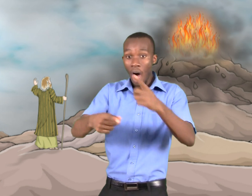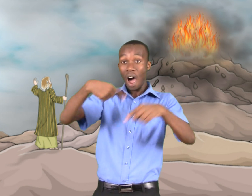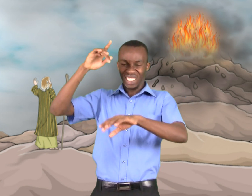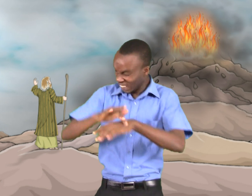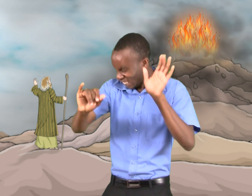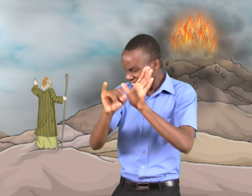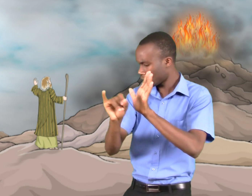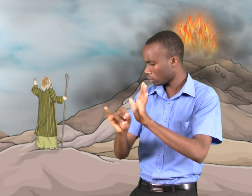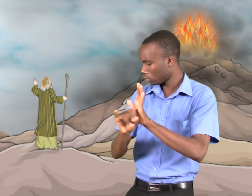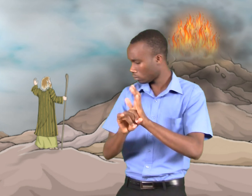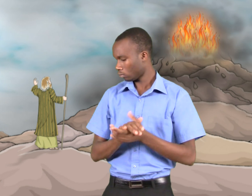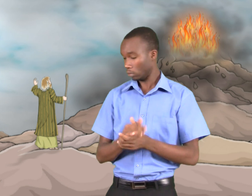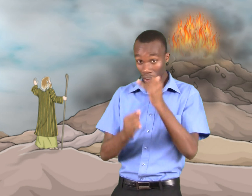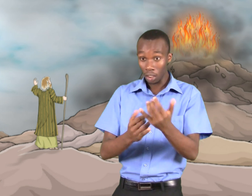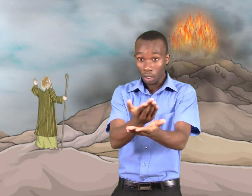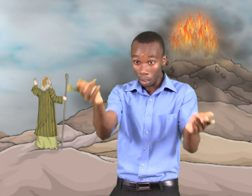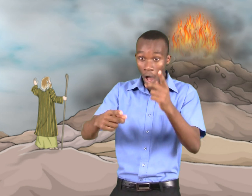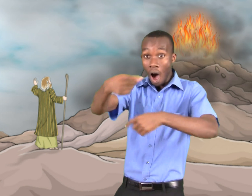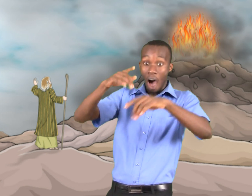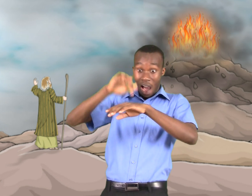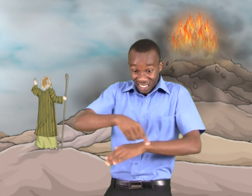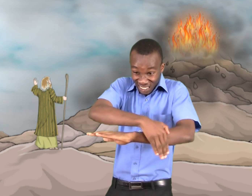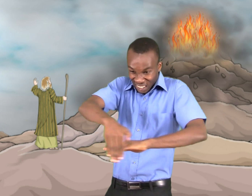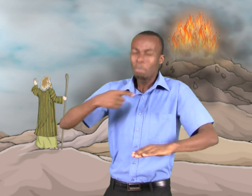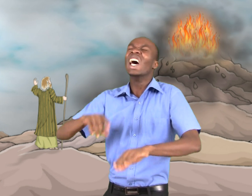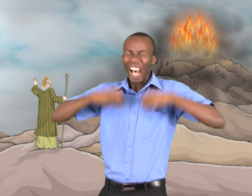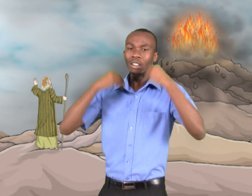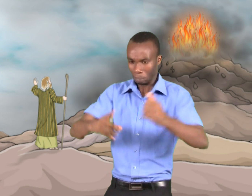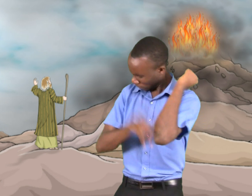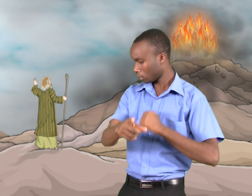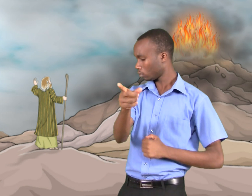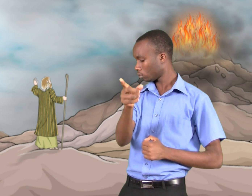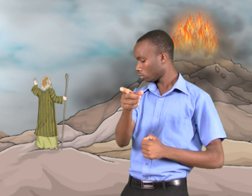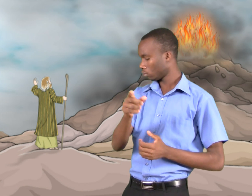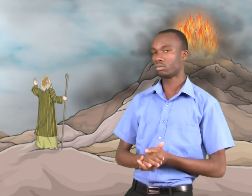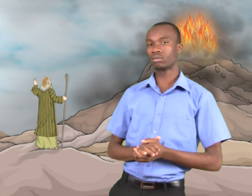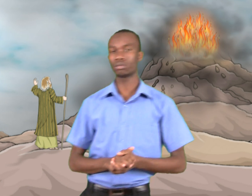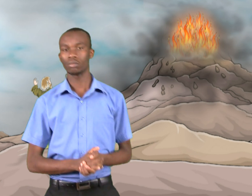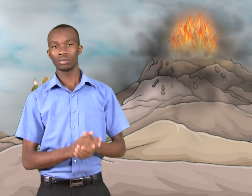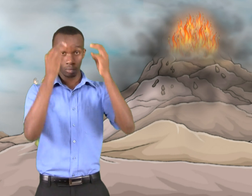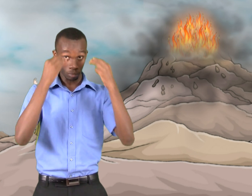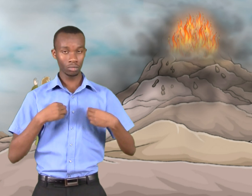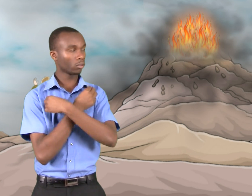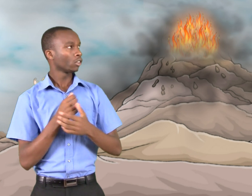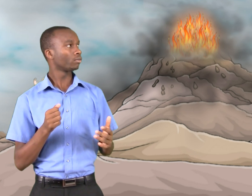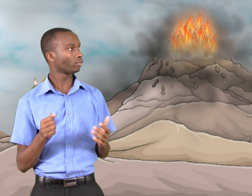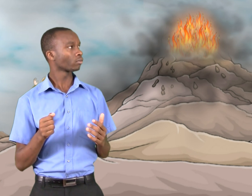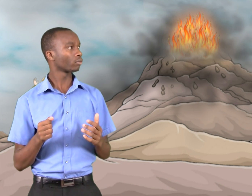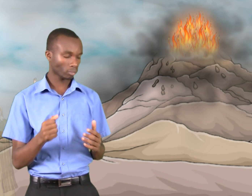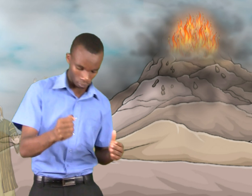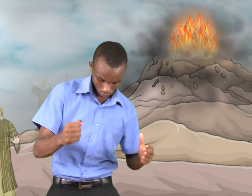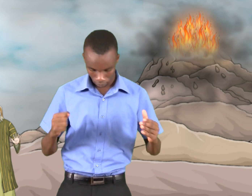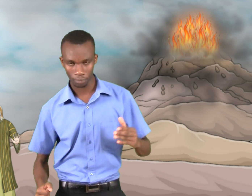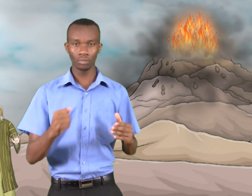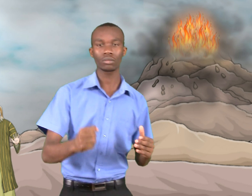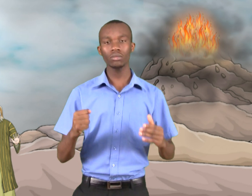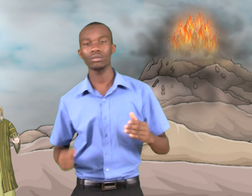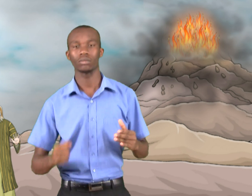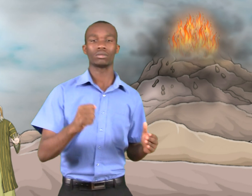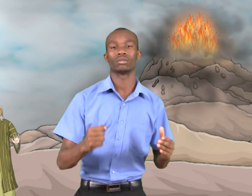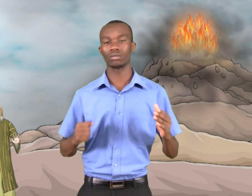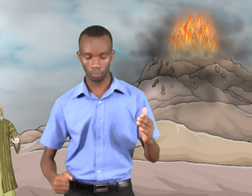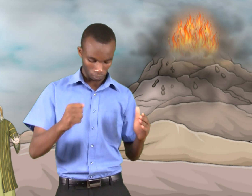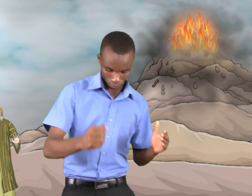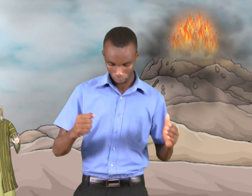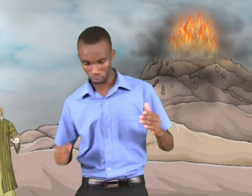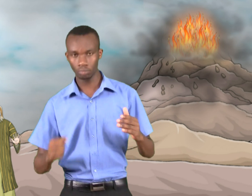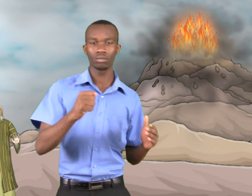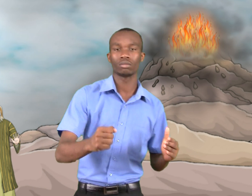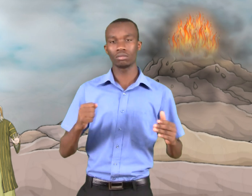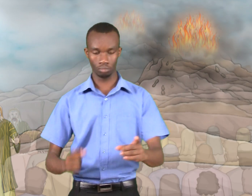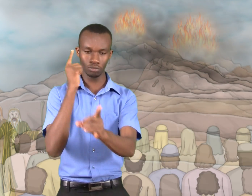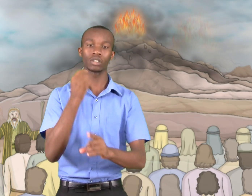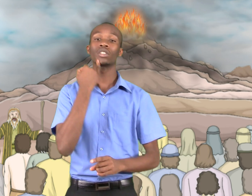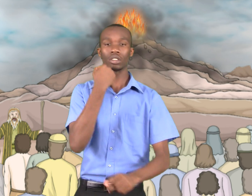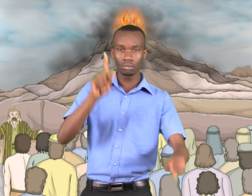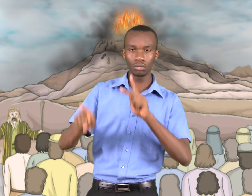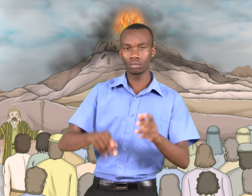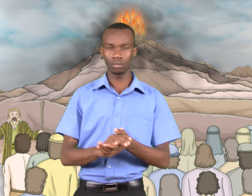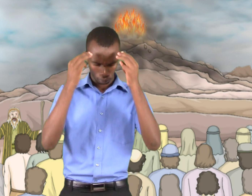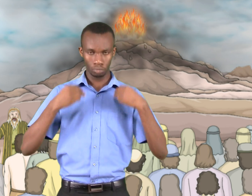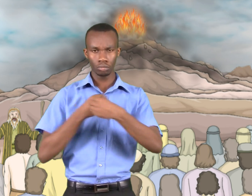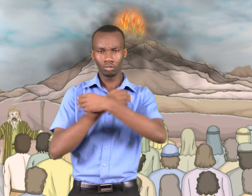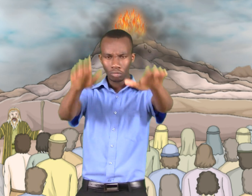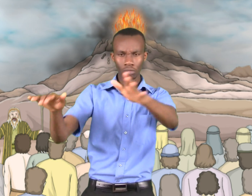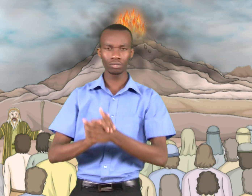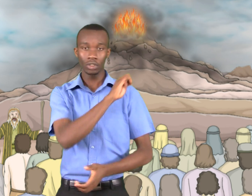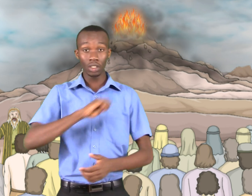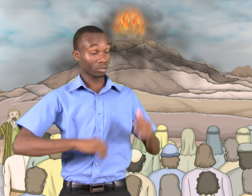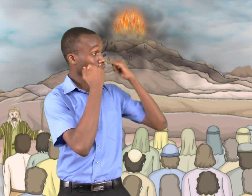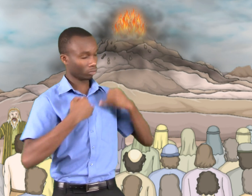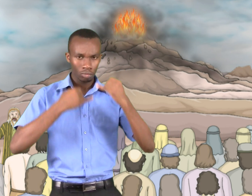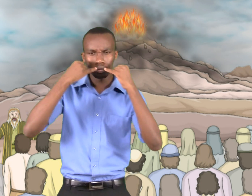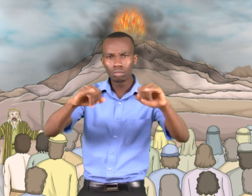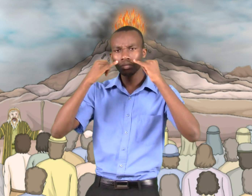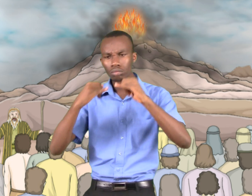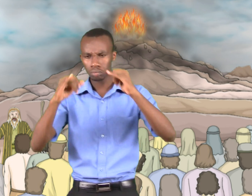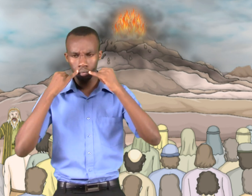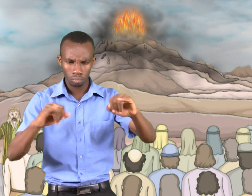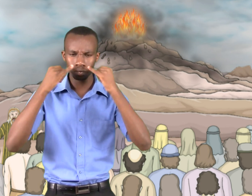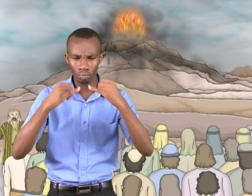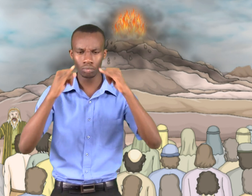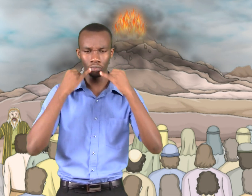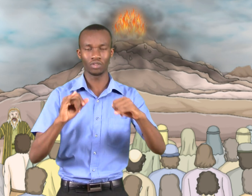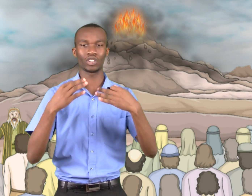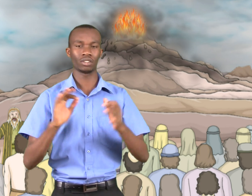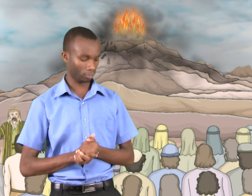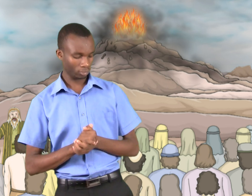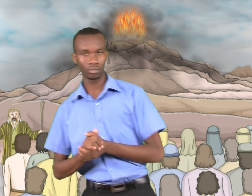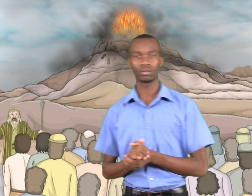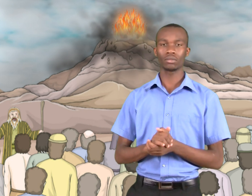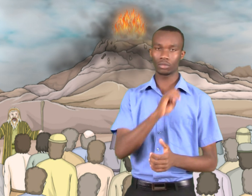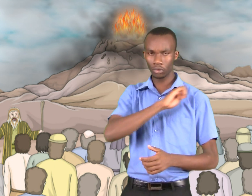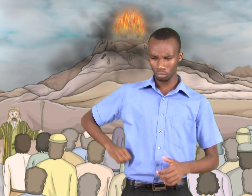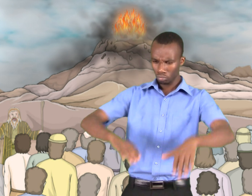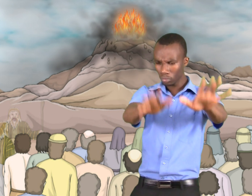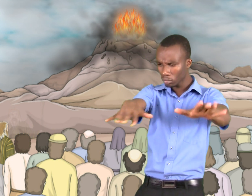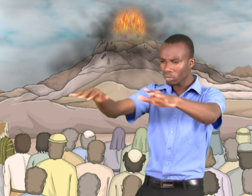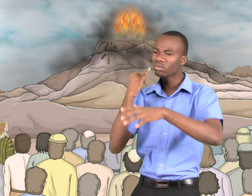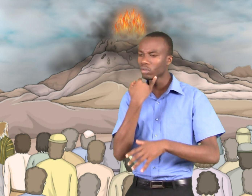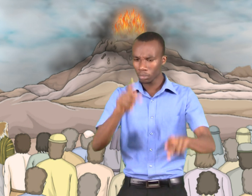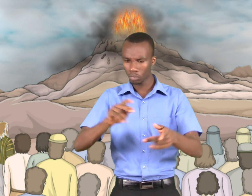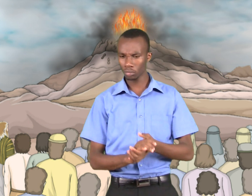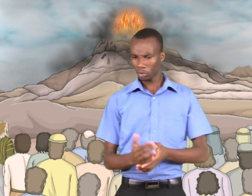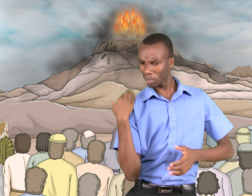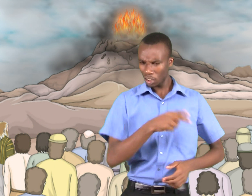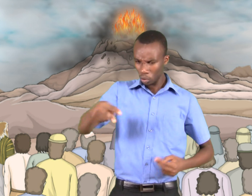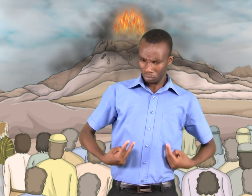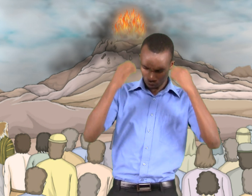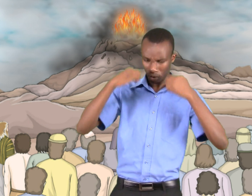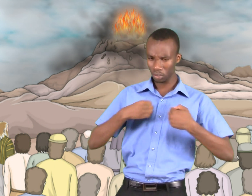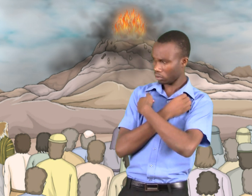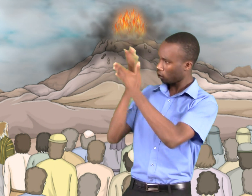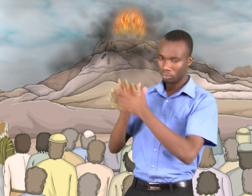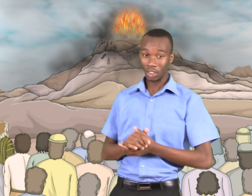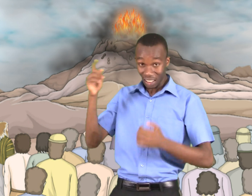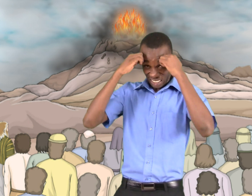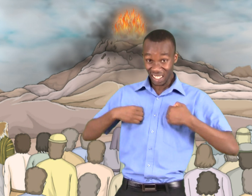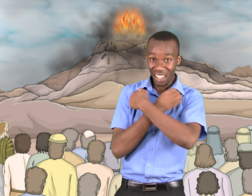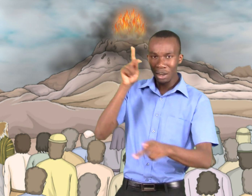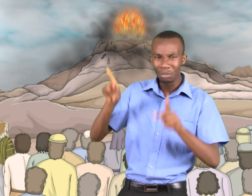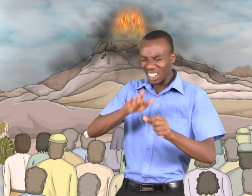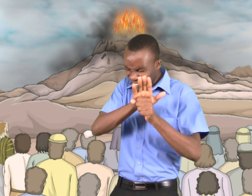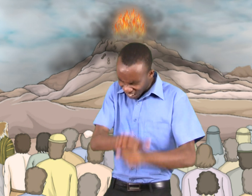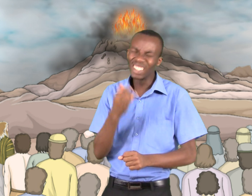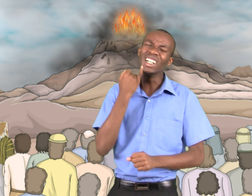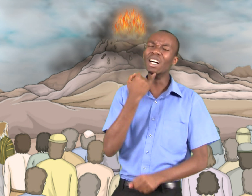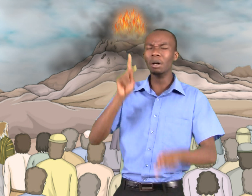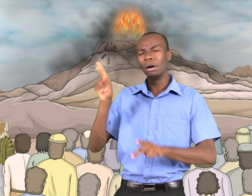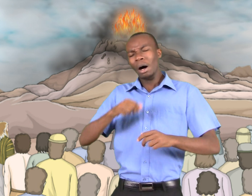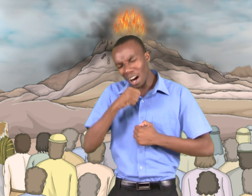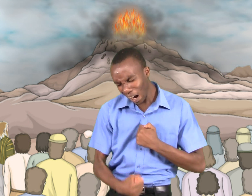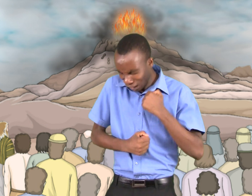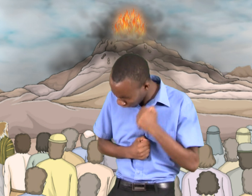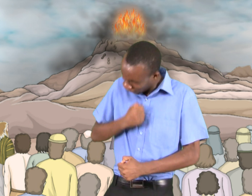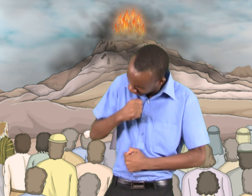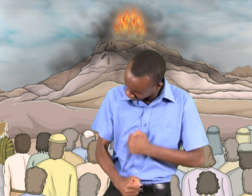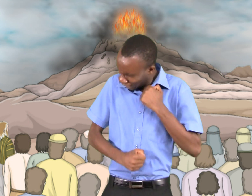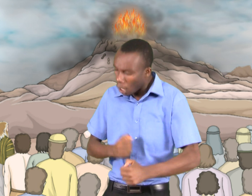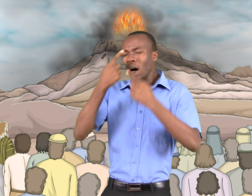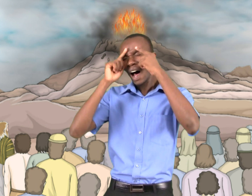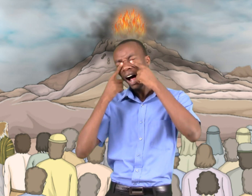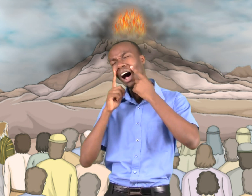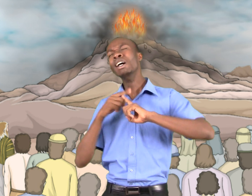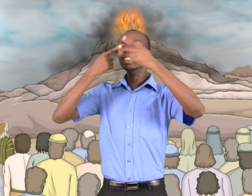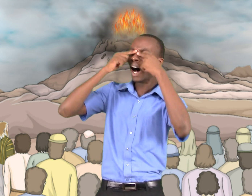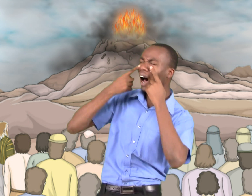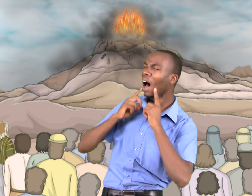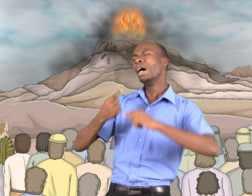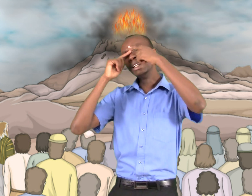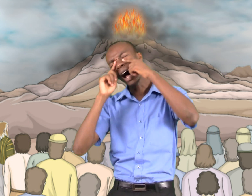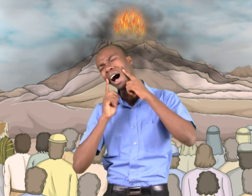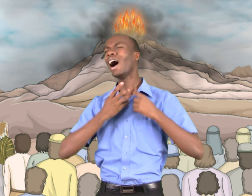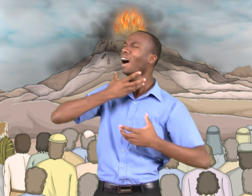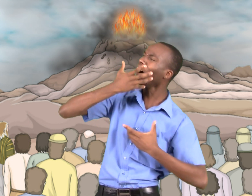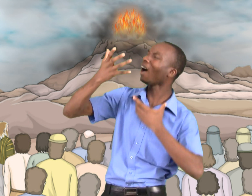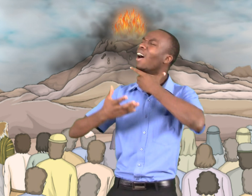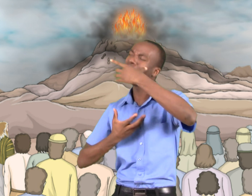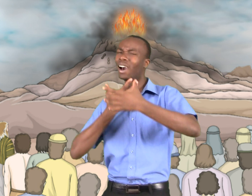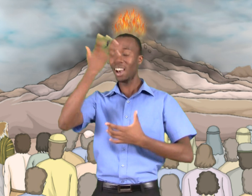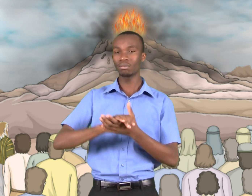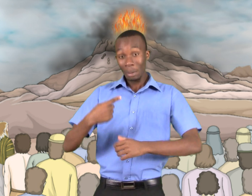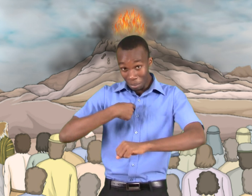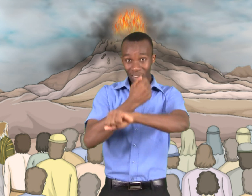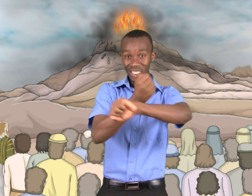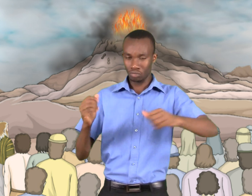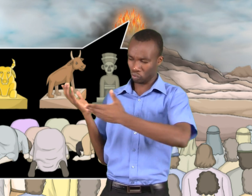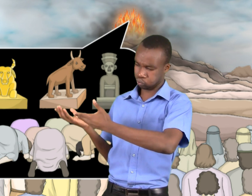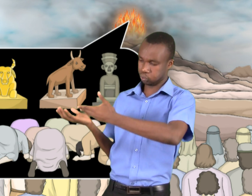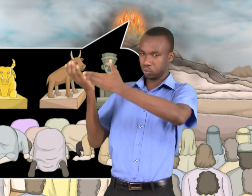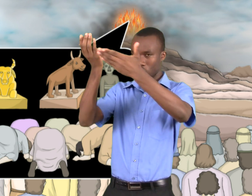But the priests and the people must not break through to come up to the LORD, or He will break out against them.” So Moses went down to the people and spoke to them. And God spoke all these words: “I am the LORD your God, who brought you out of the land of Egypt, out of the house of slavery.